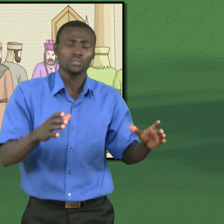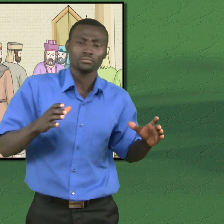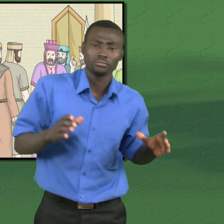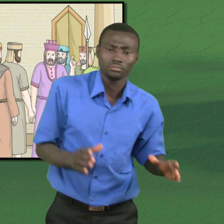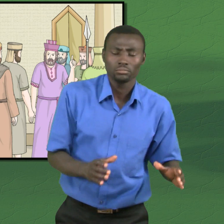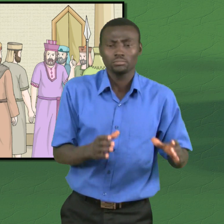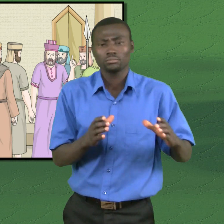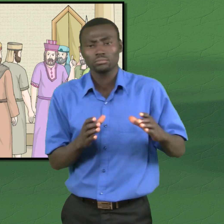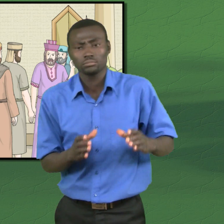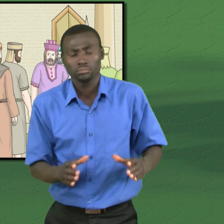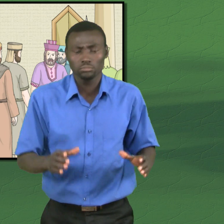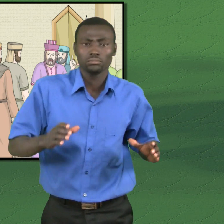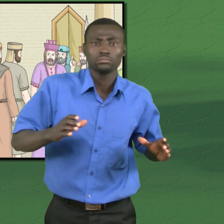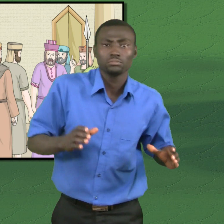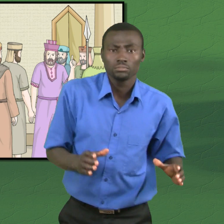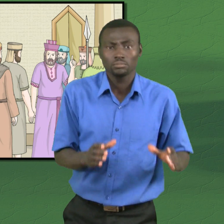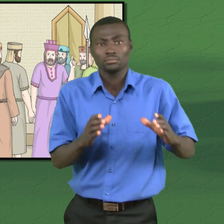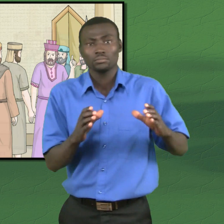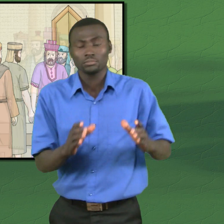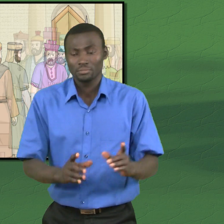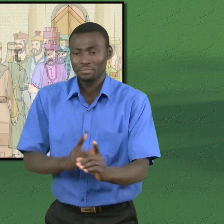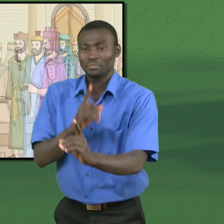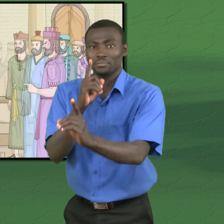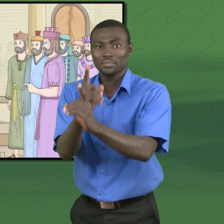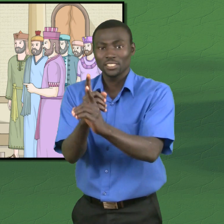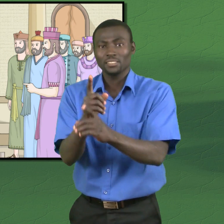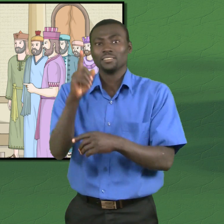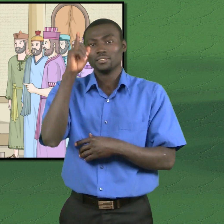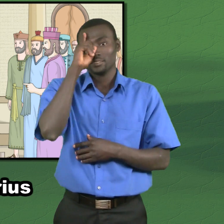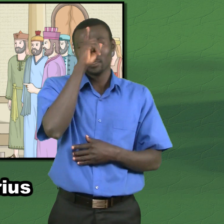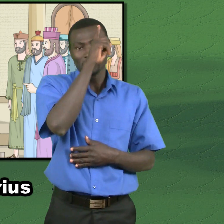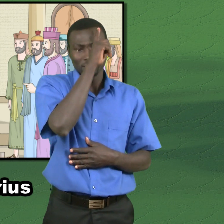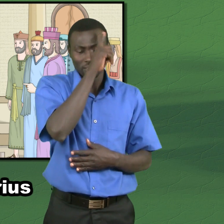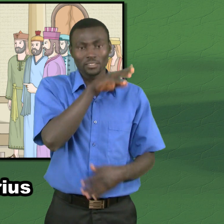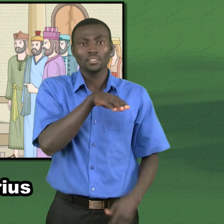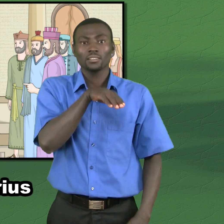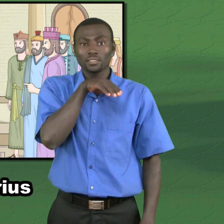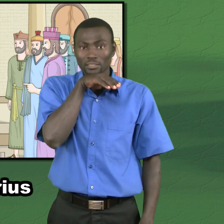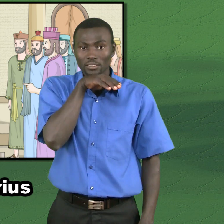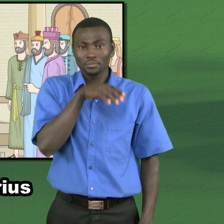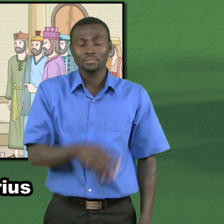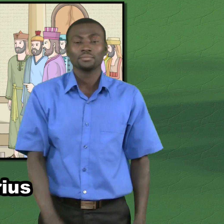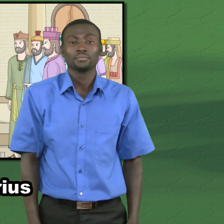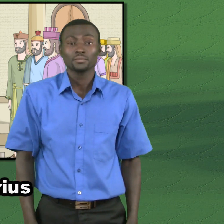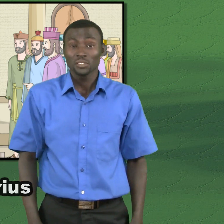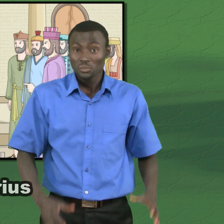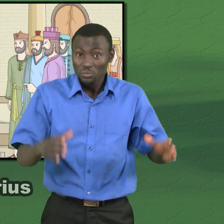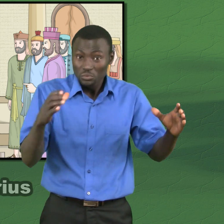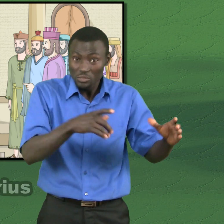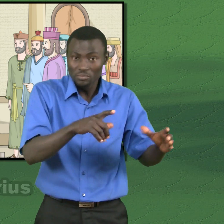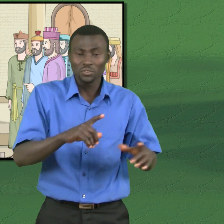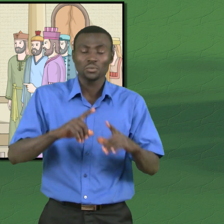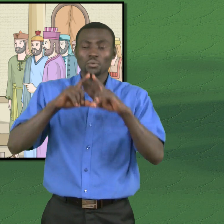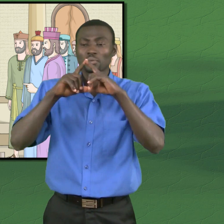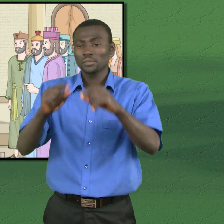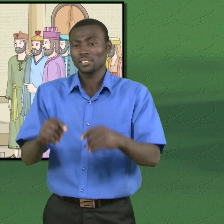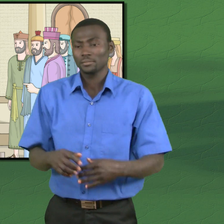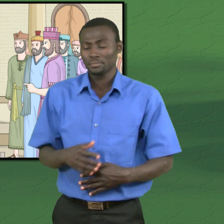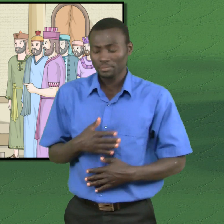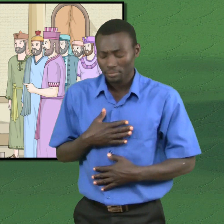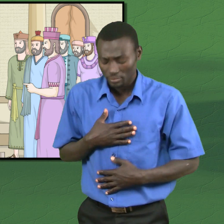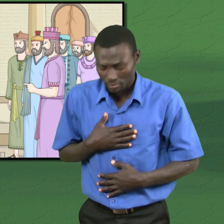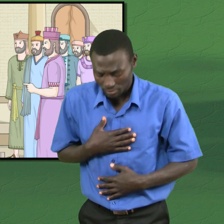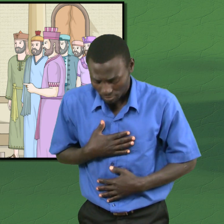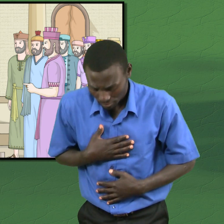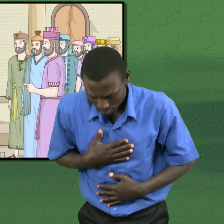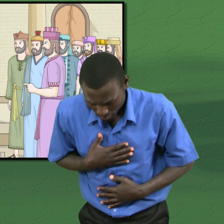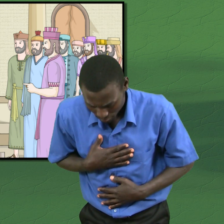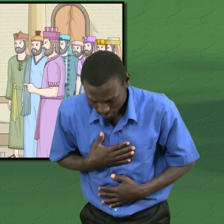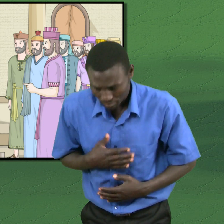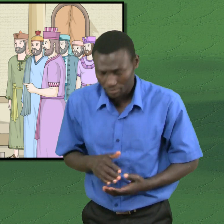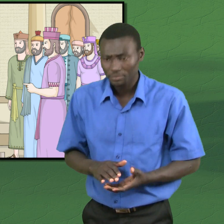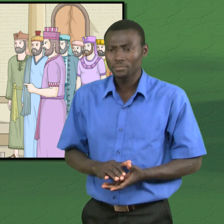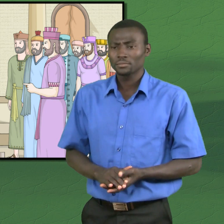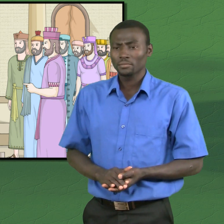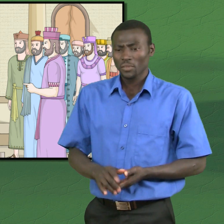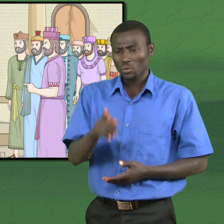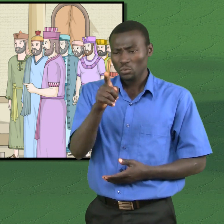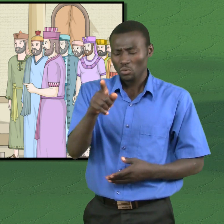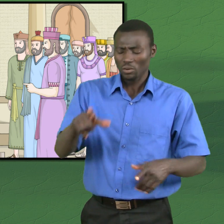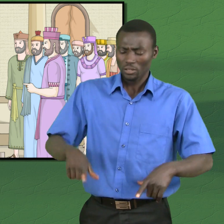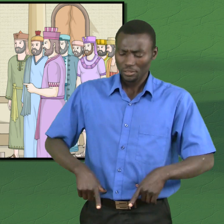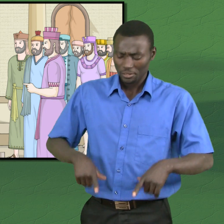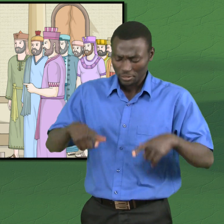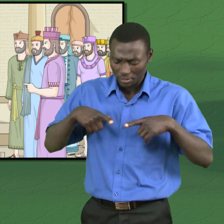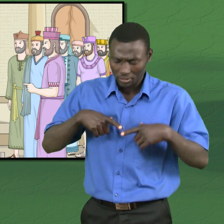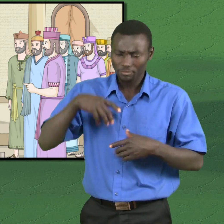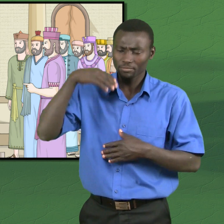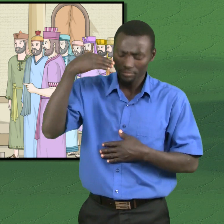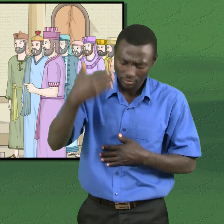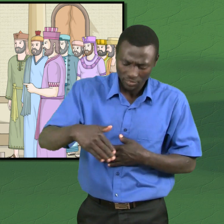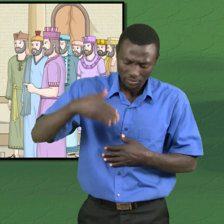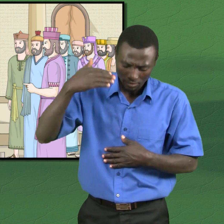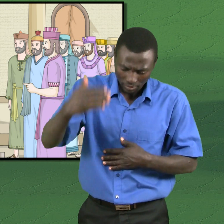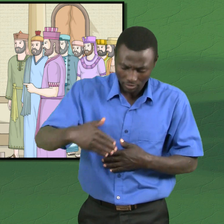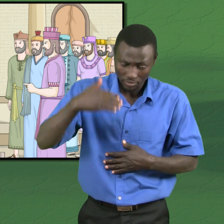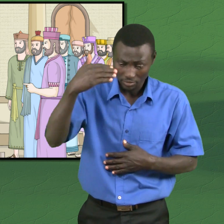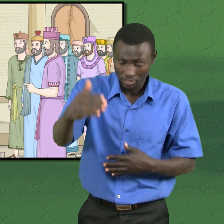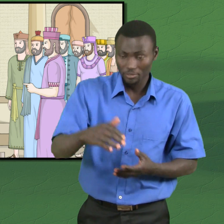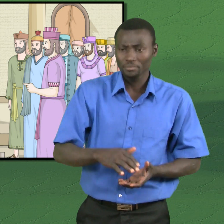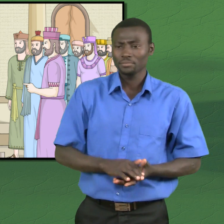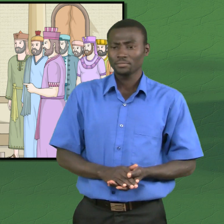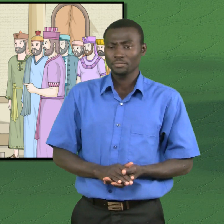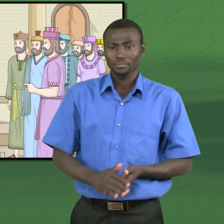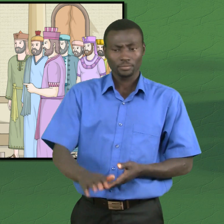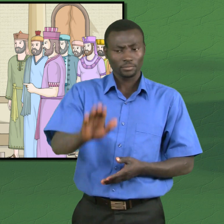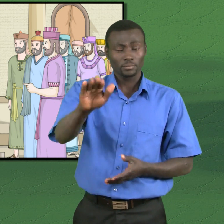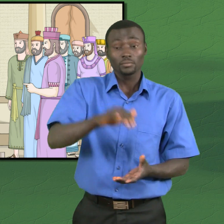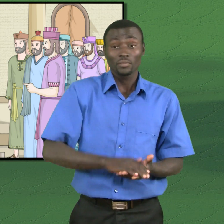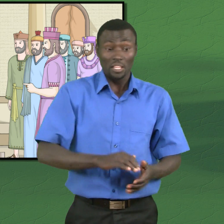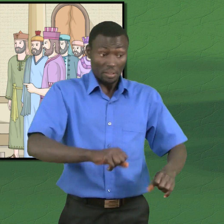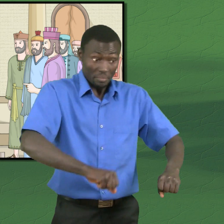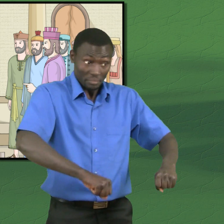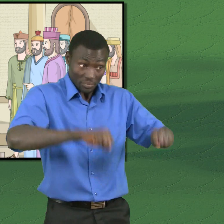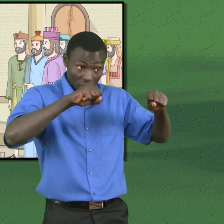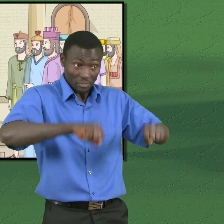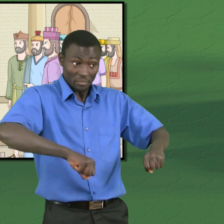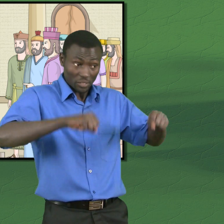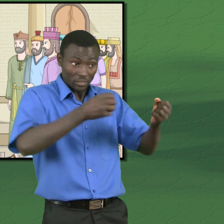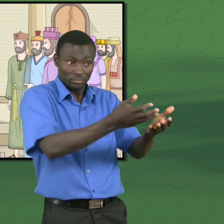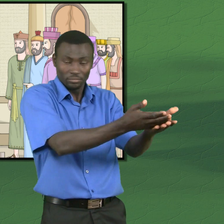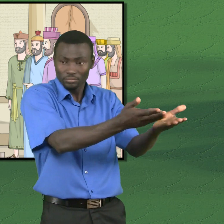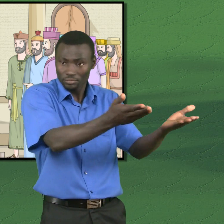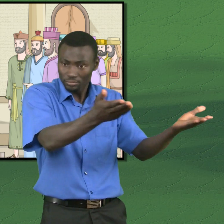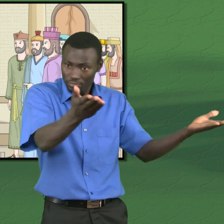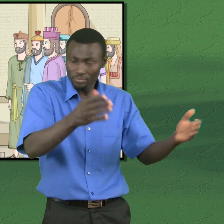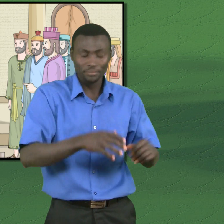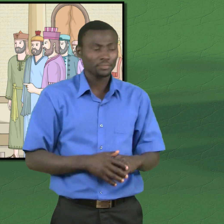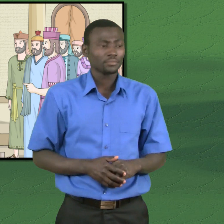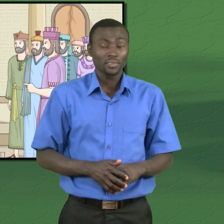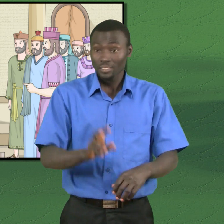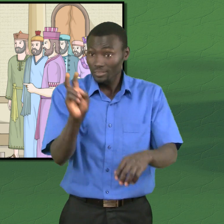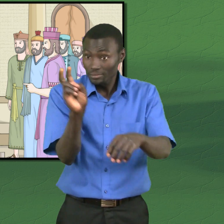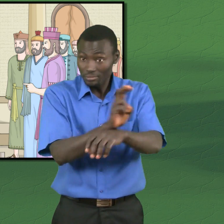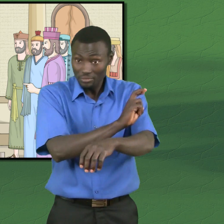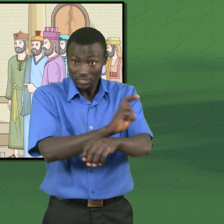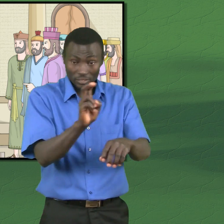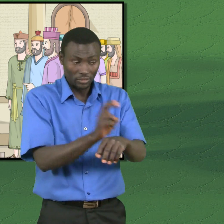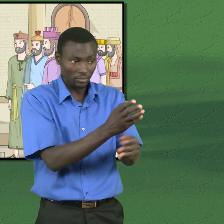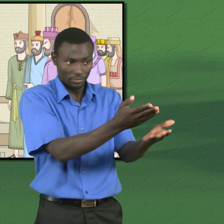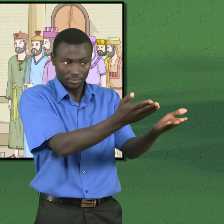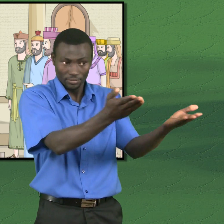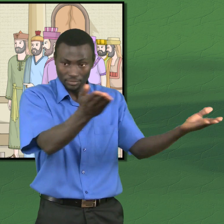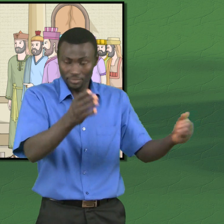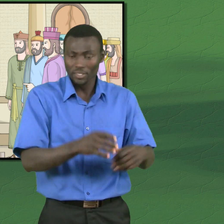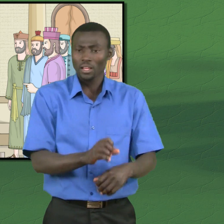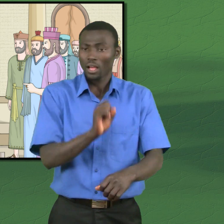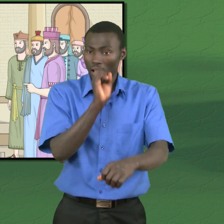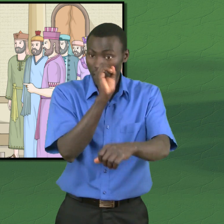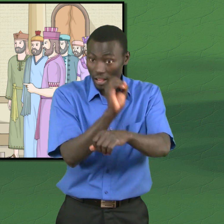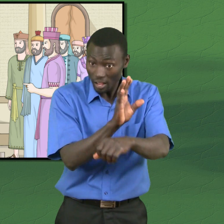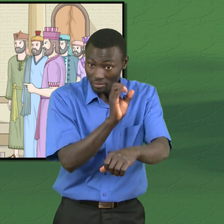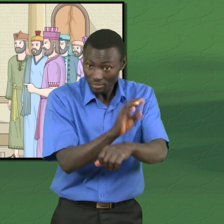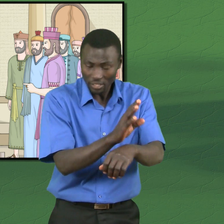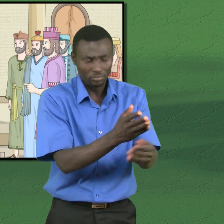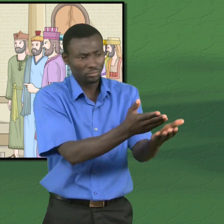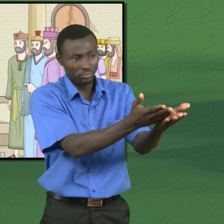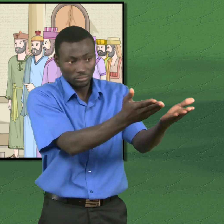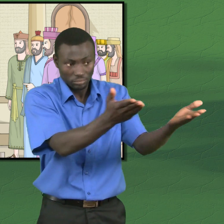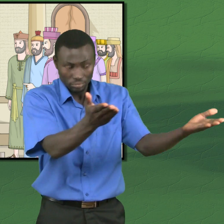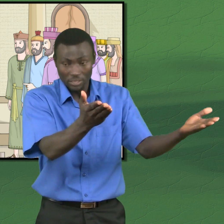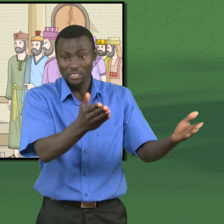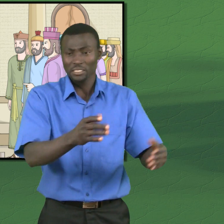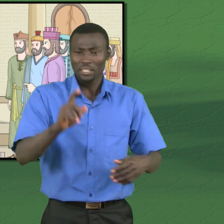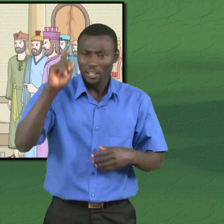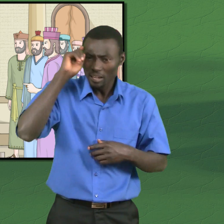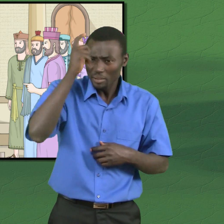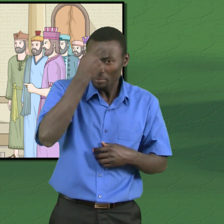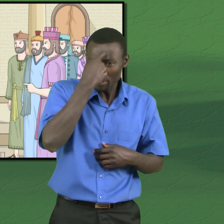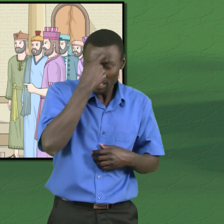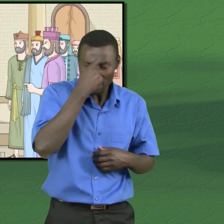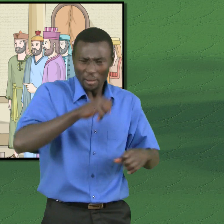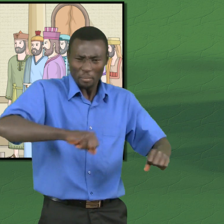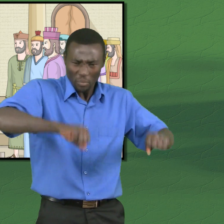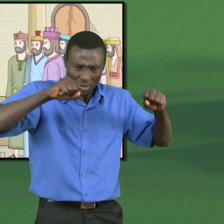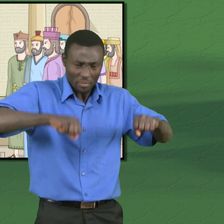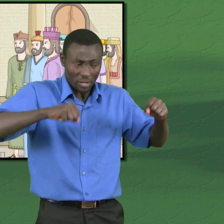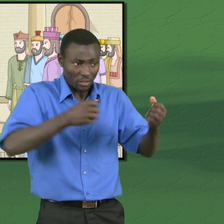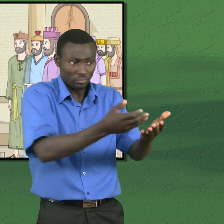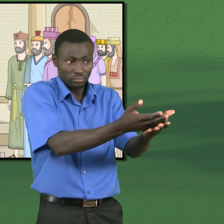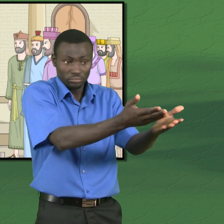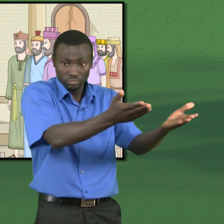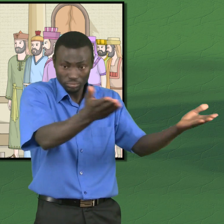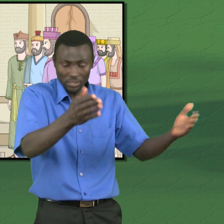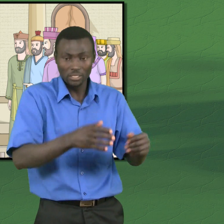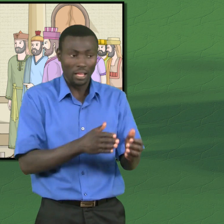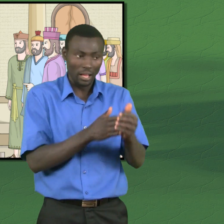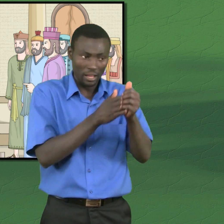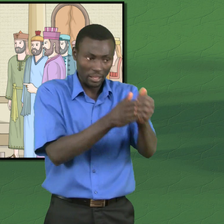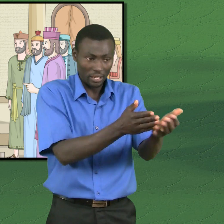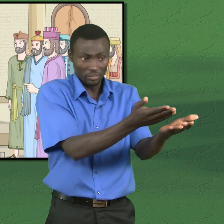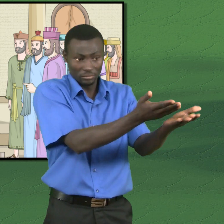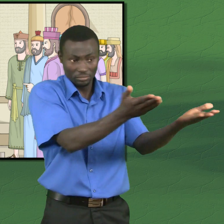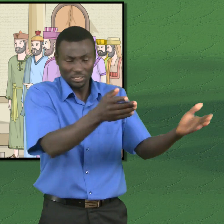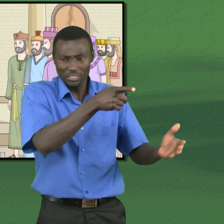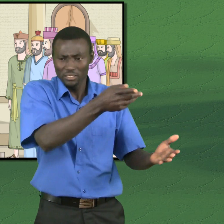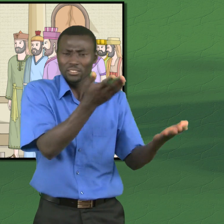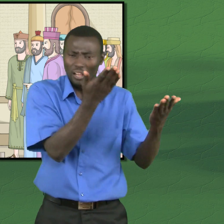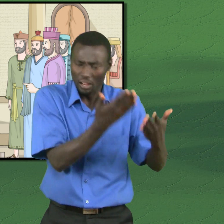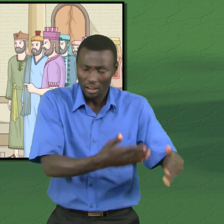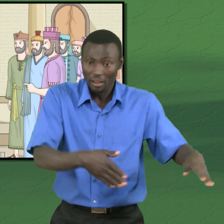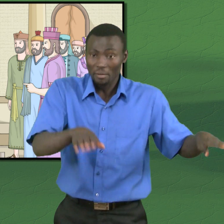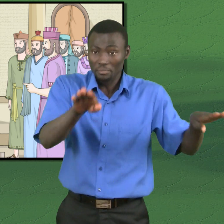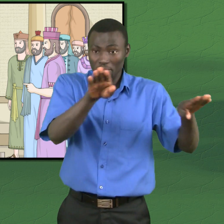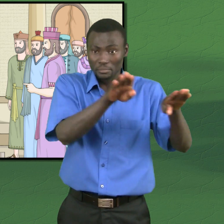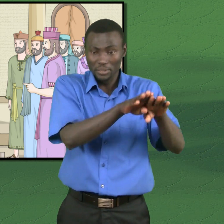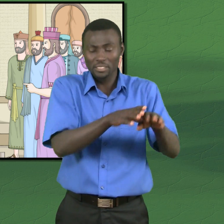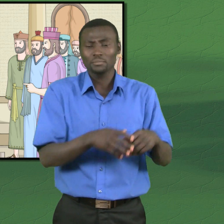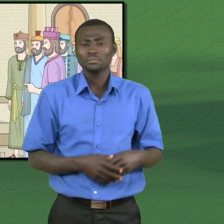So the administrators and satraps went together to the king and said, “O King Darius, may you live forever!